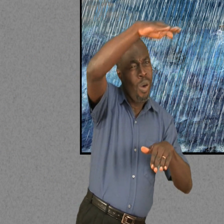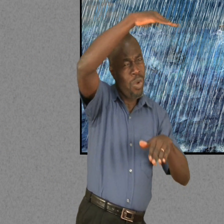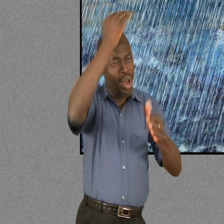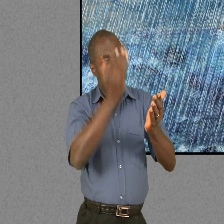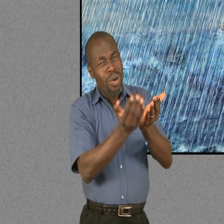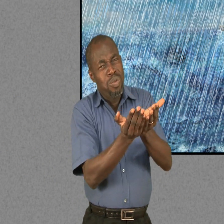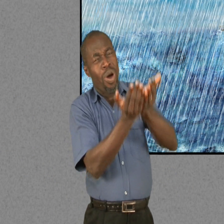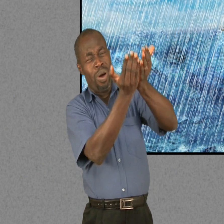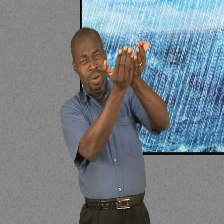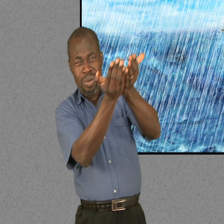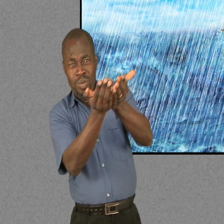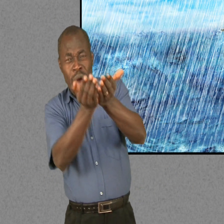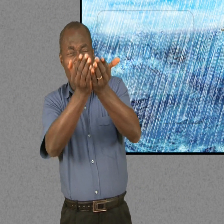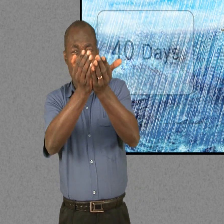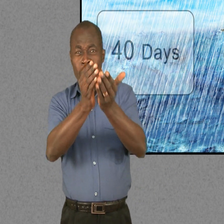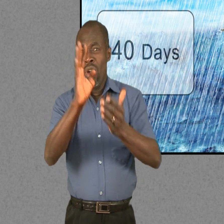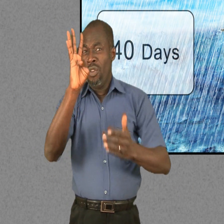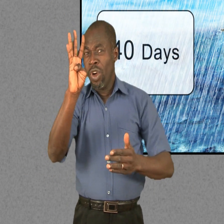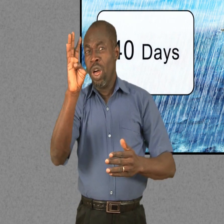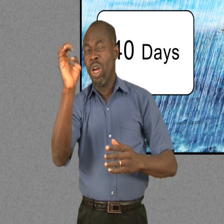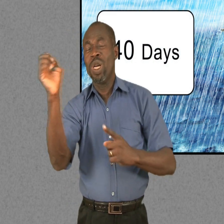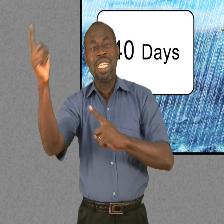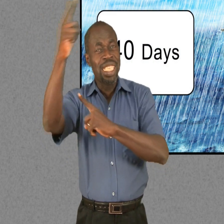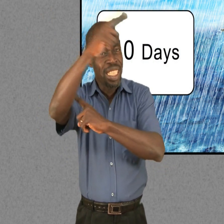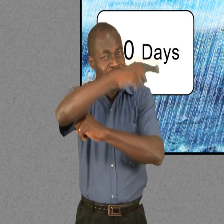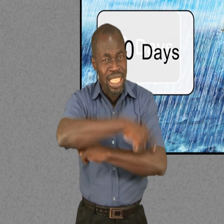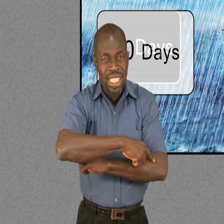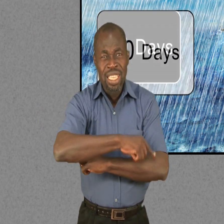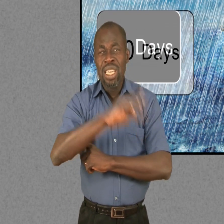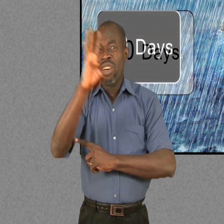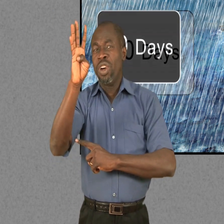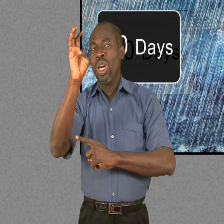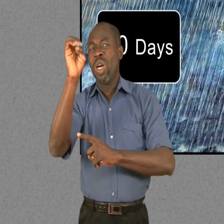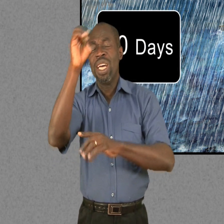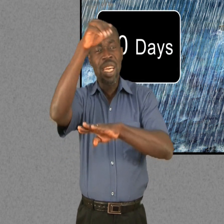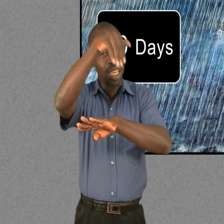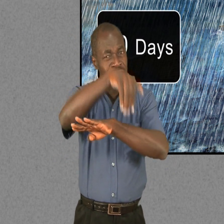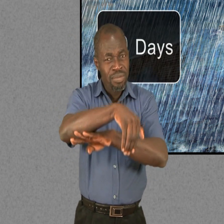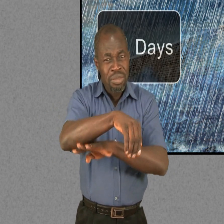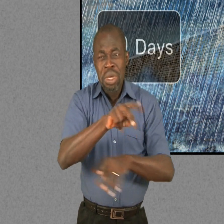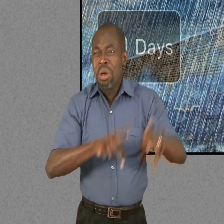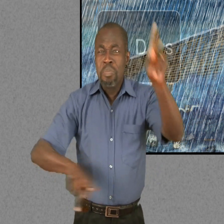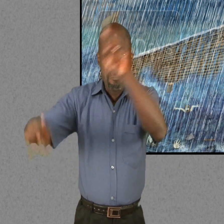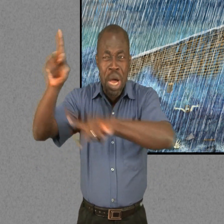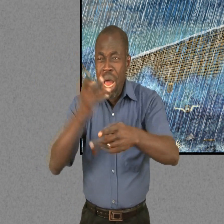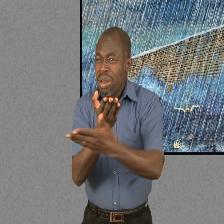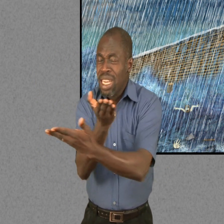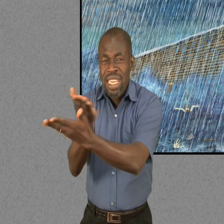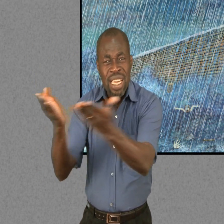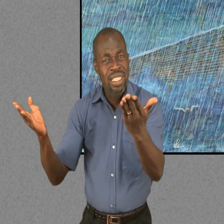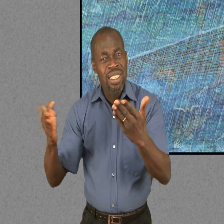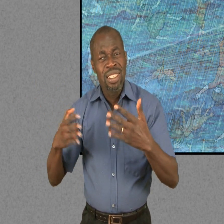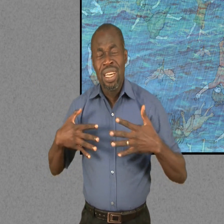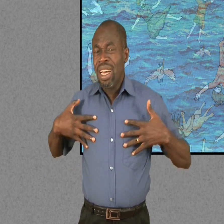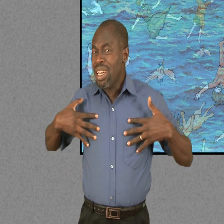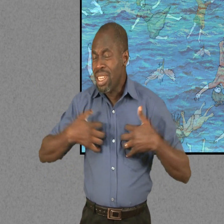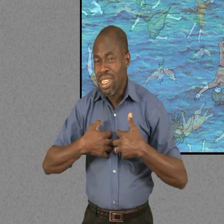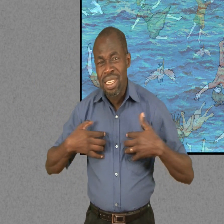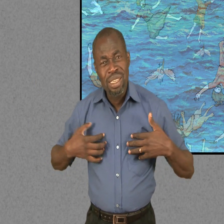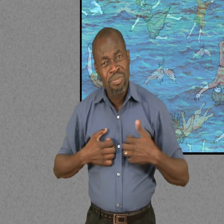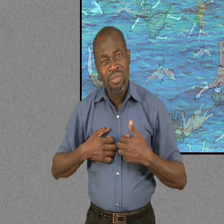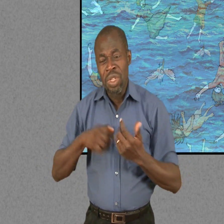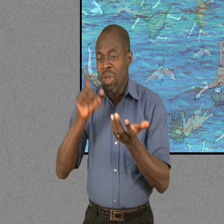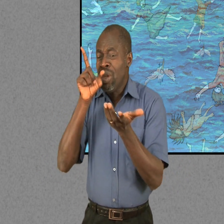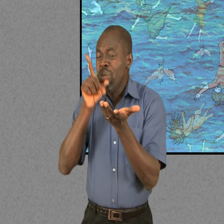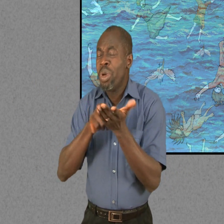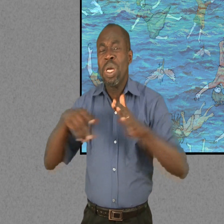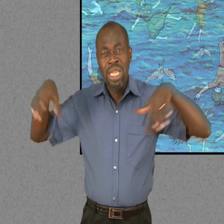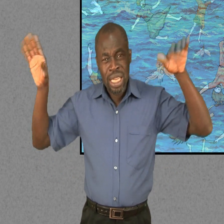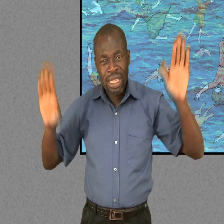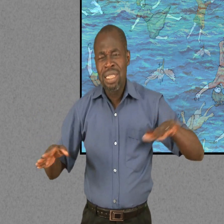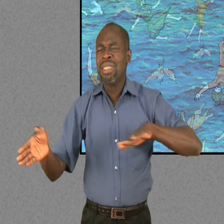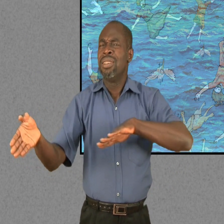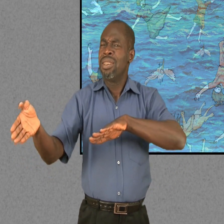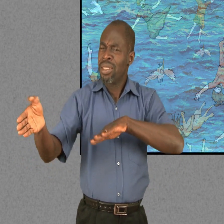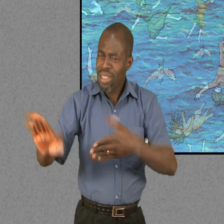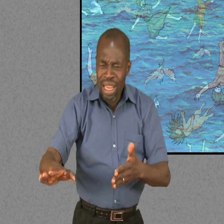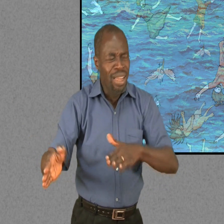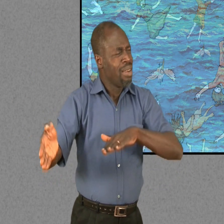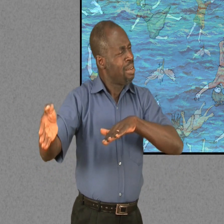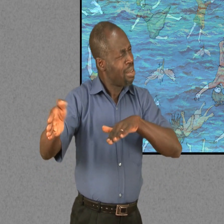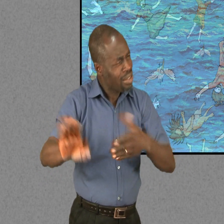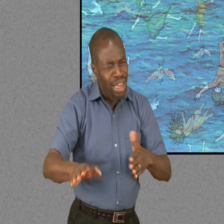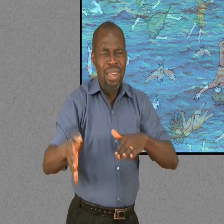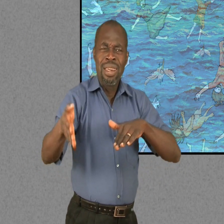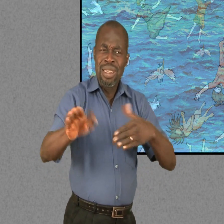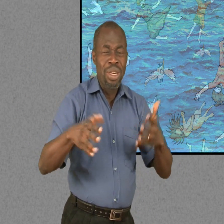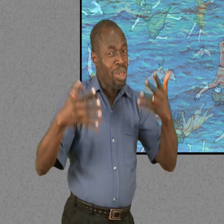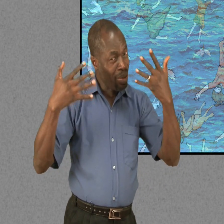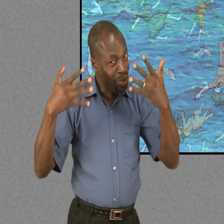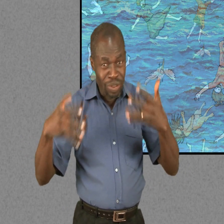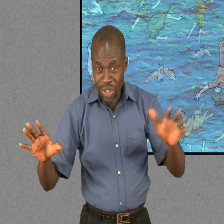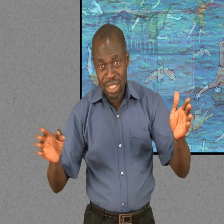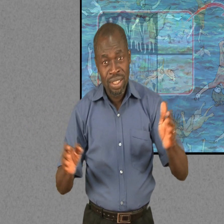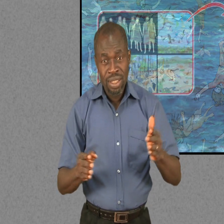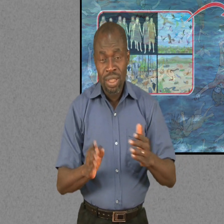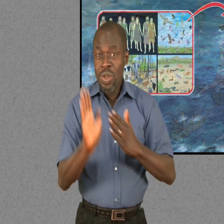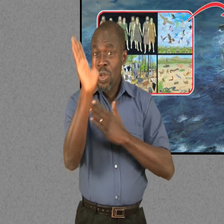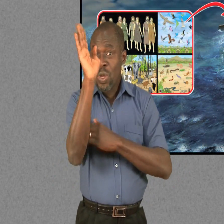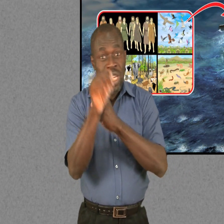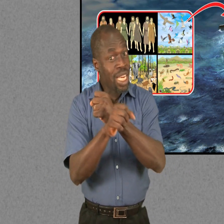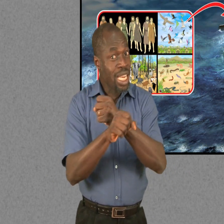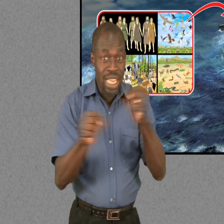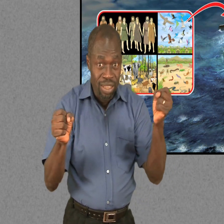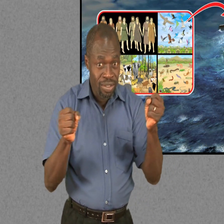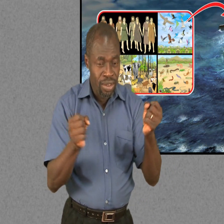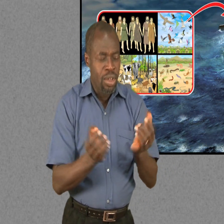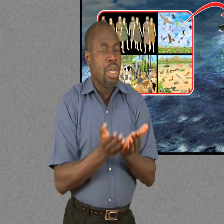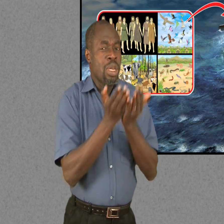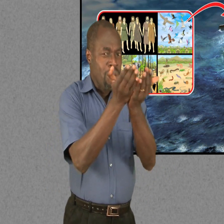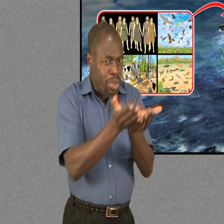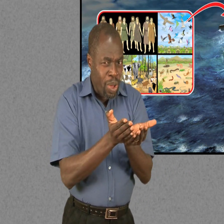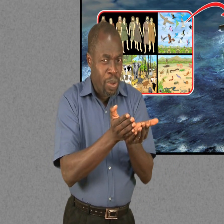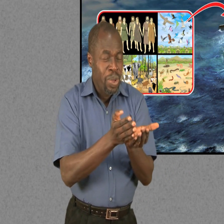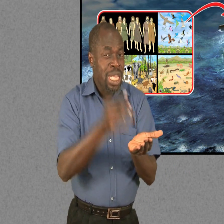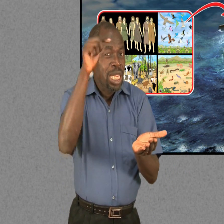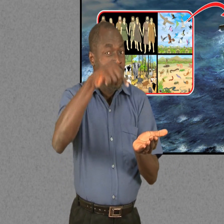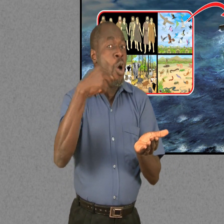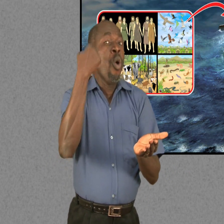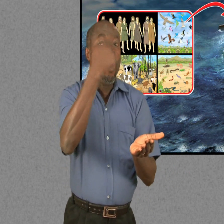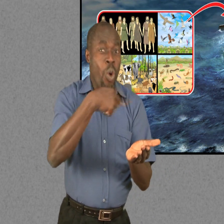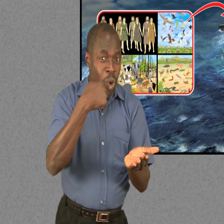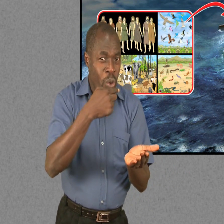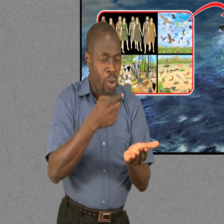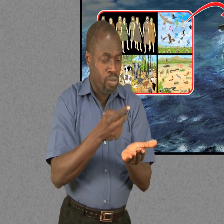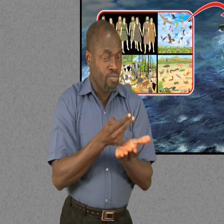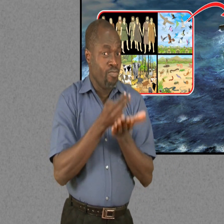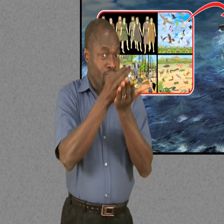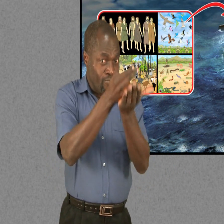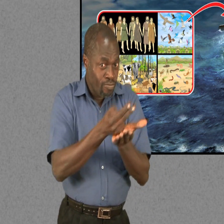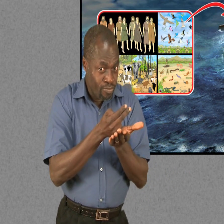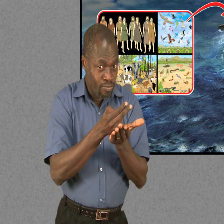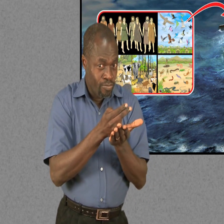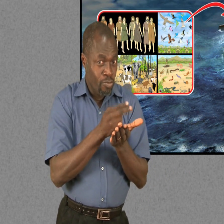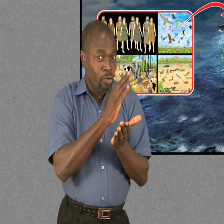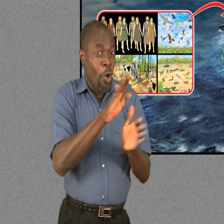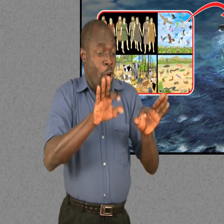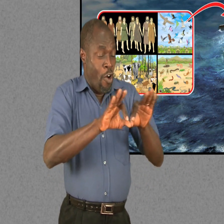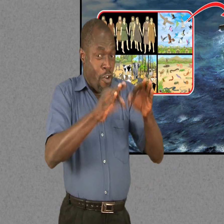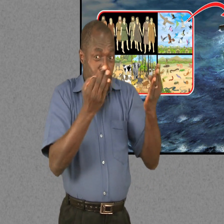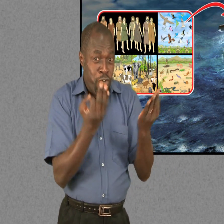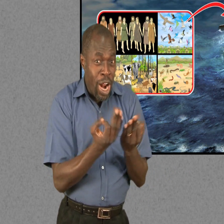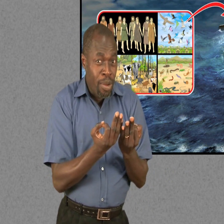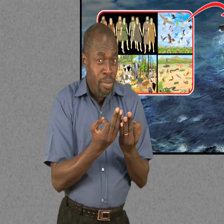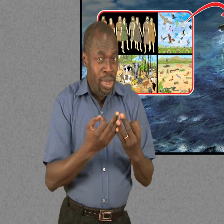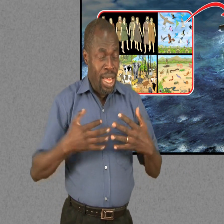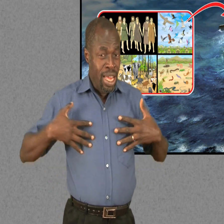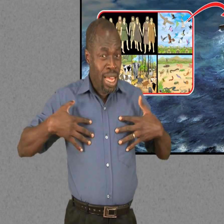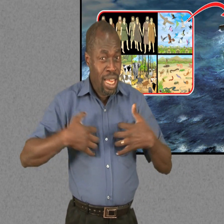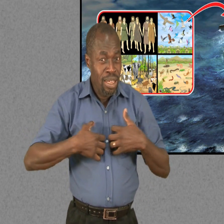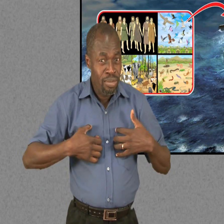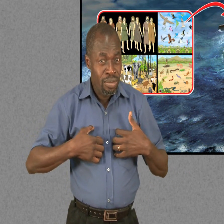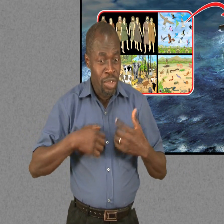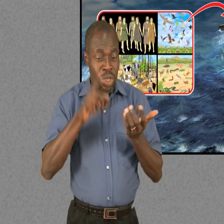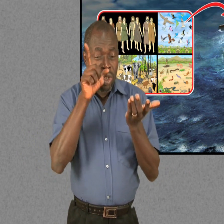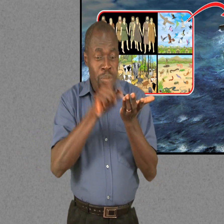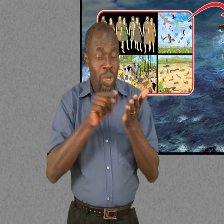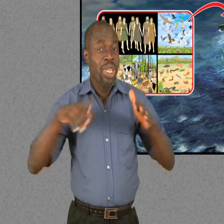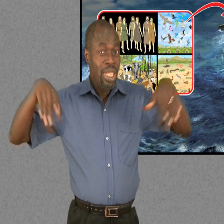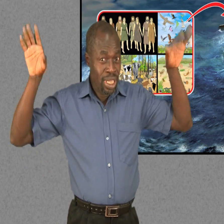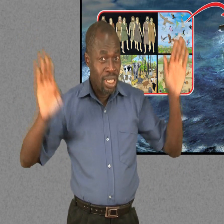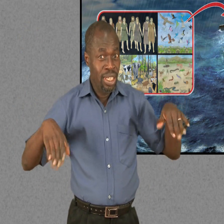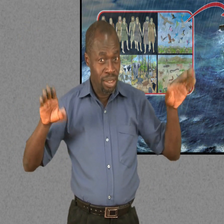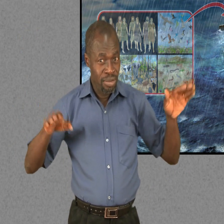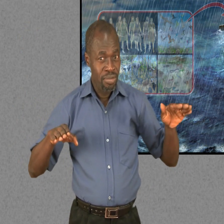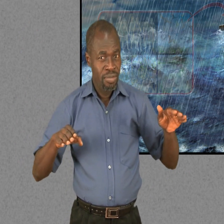And the rain fell upon the earth for forty days and forty nights. On that very day Noah entered the ark, along with his sons Shem, Ham, and Japheth, and his wife, and the three wives of his sons— they and every kind of wild animal, livestock, crawling creature, bird, and winged creature. They came to Noah to enter the ark, two by two of every creature with the breath of life. And they entered, the male and female of every living thing, as God had commanded Noah. Then the LORD shut him in. For forty days the flood kept coming on the earth, and the waters rose and lifted the ark high above the earth. So the waters continued to surge and rise greatly on the earth, and the ark floated on the surface of the waters.